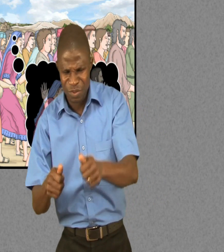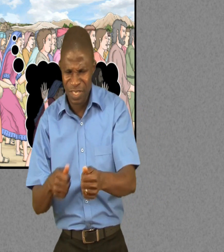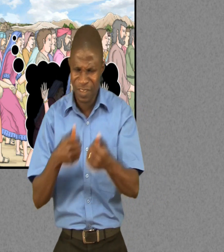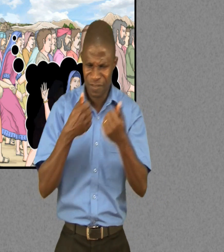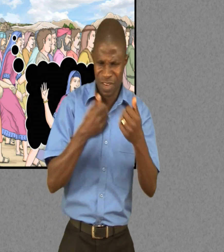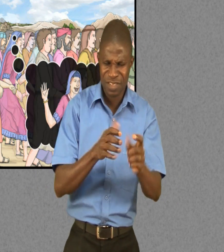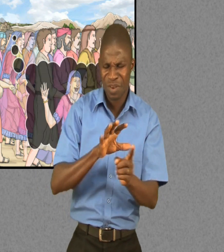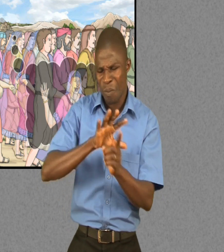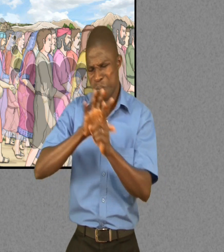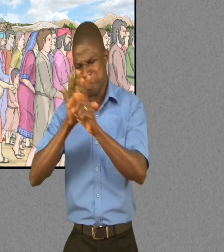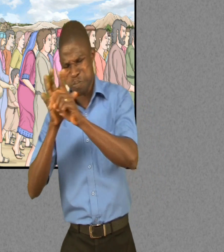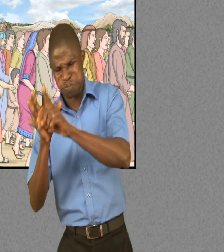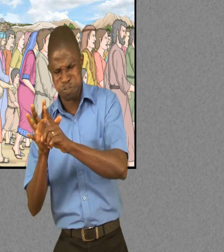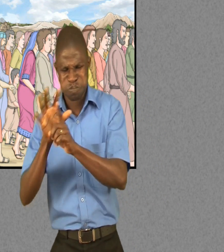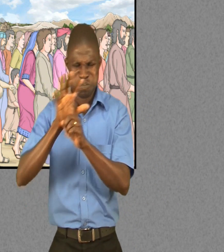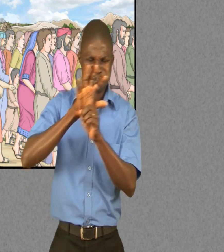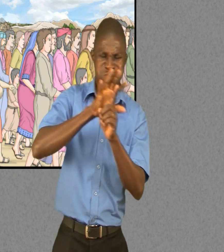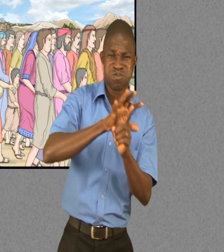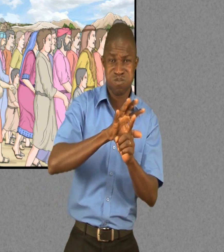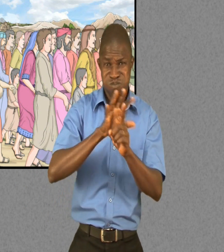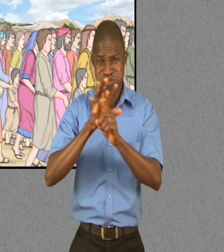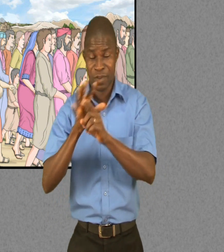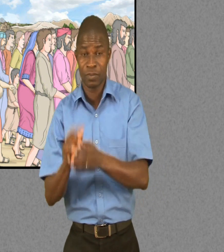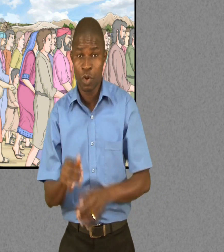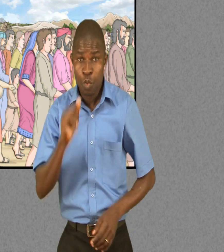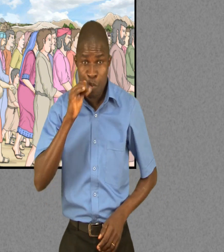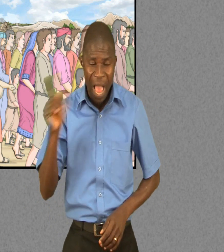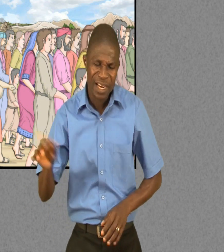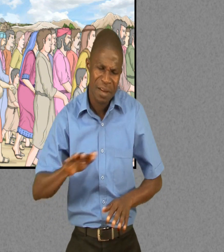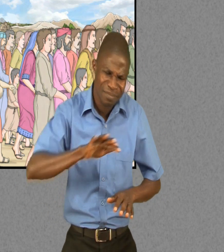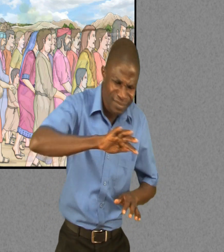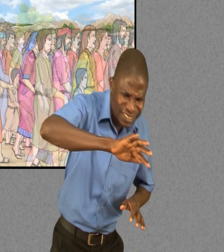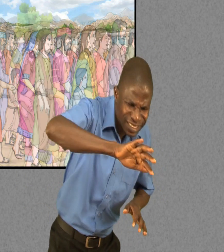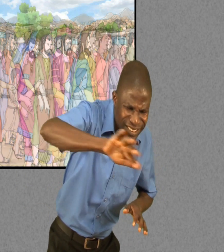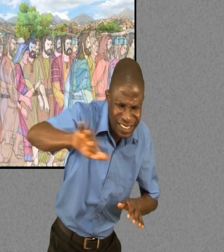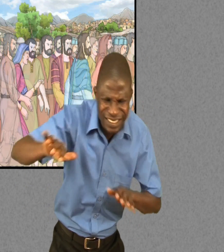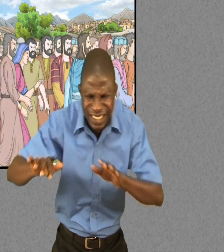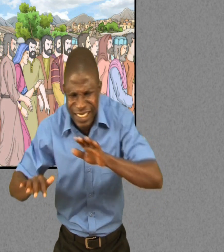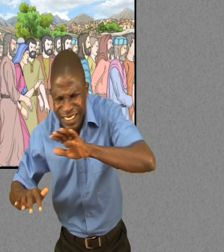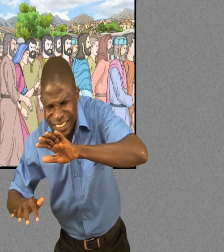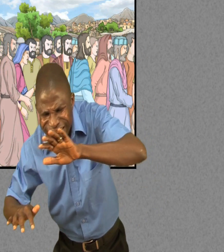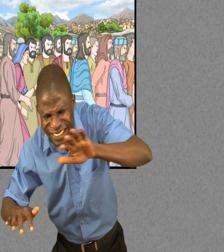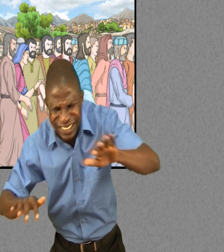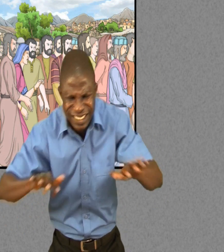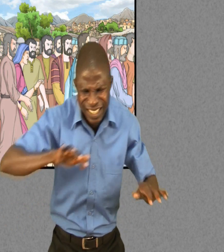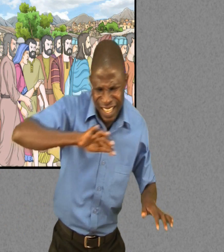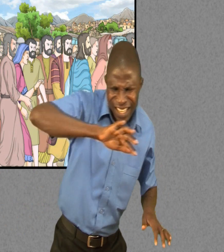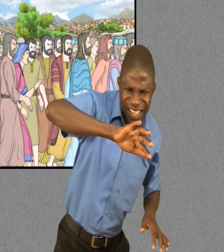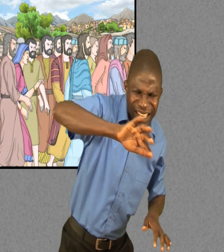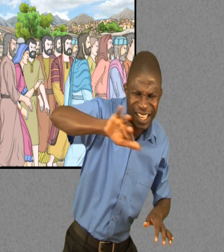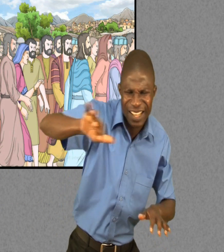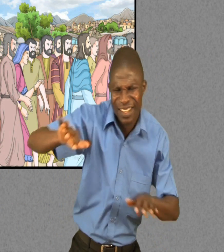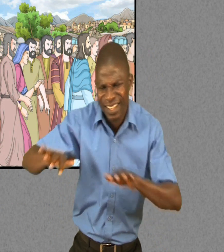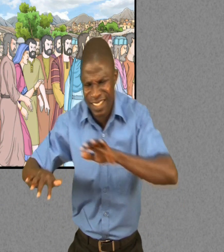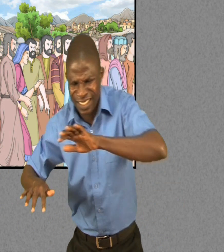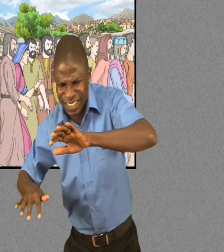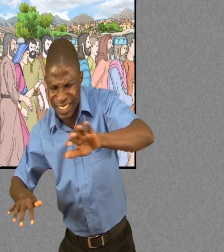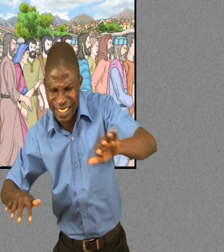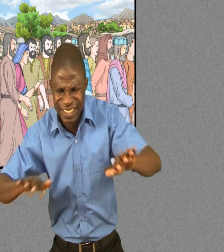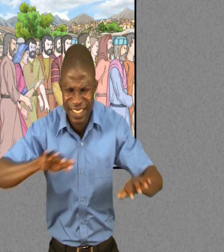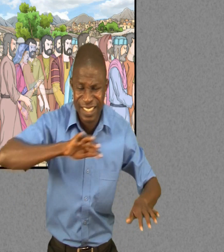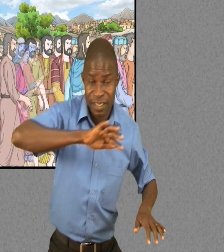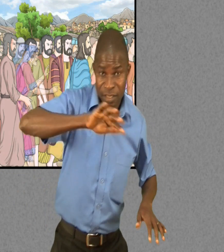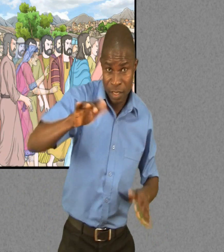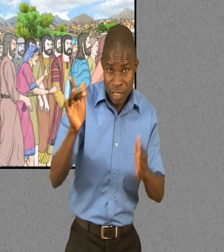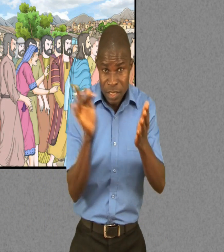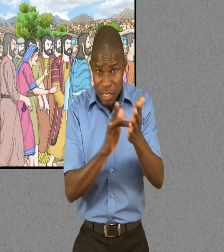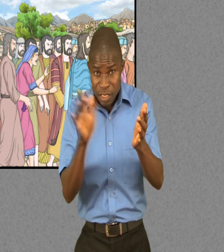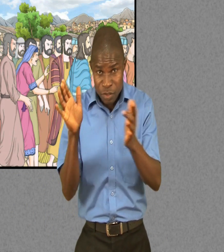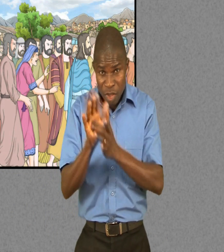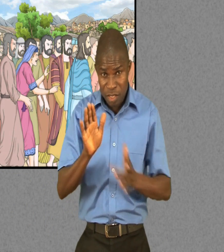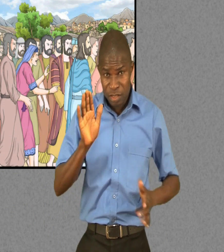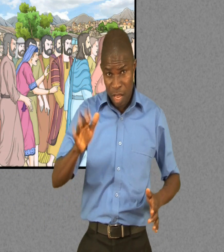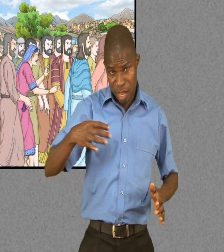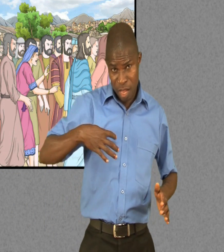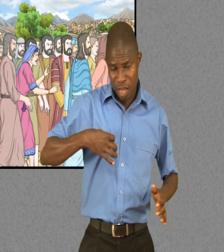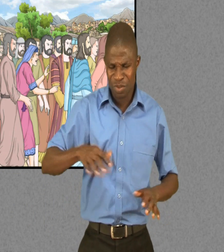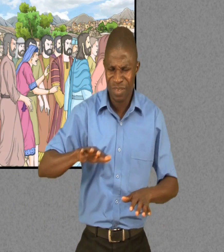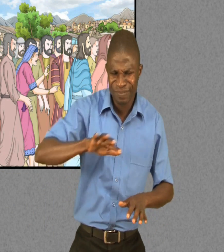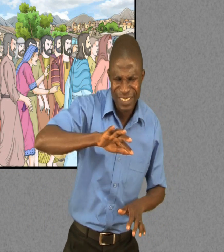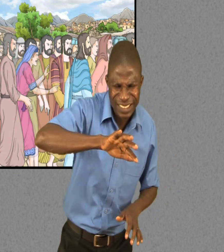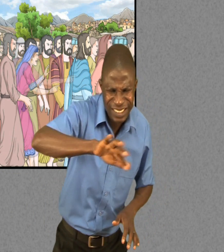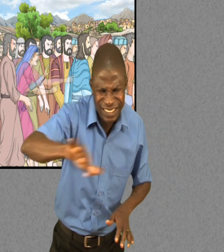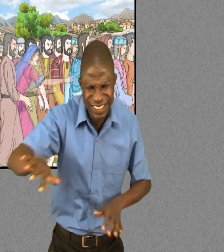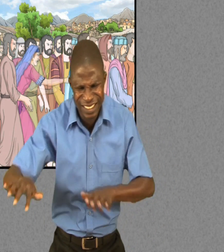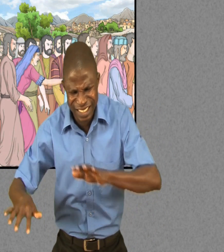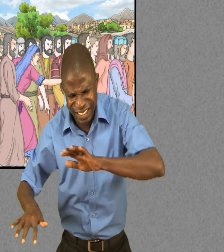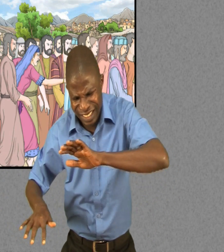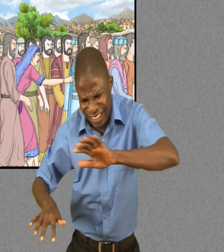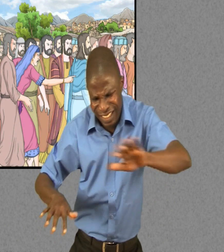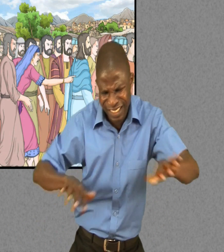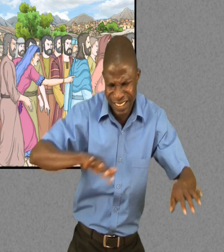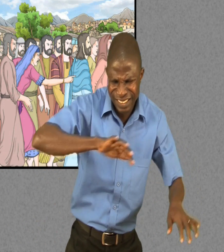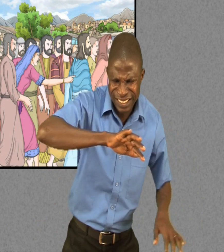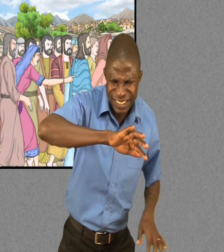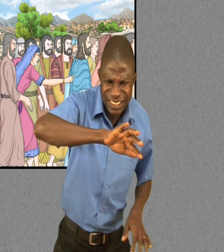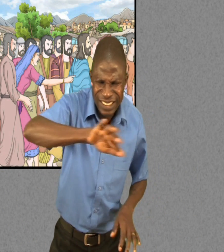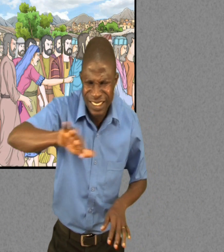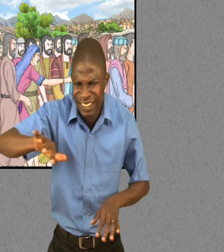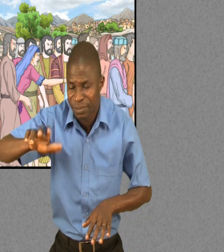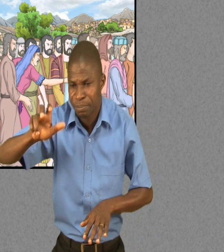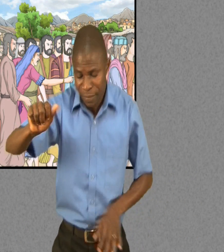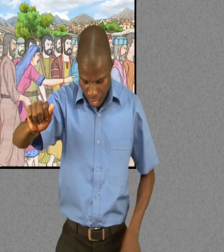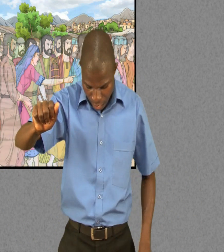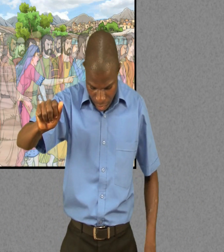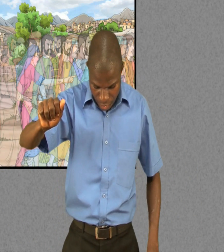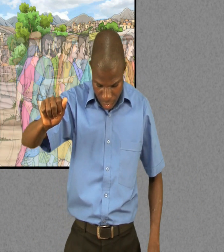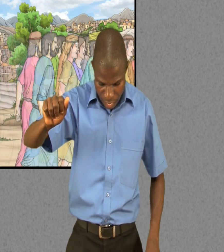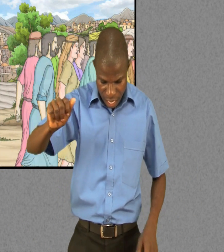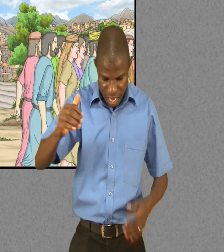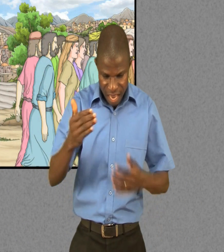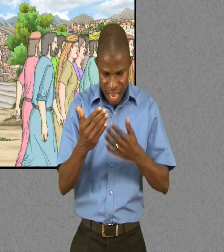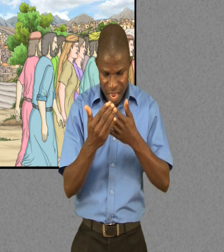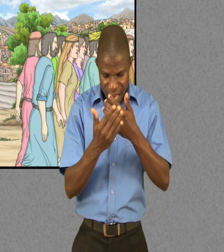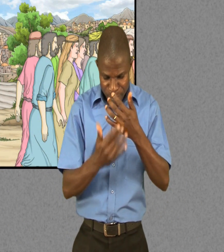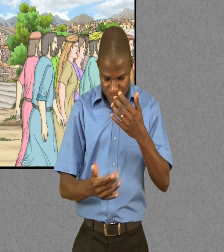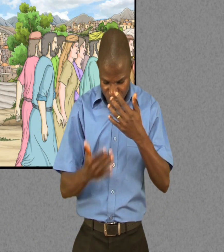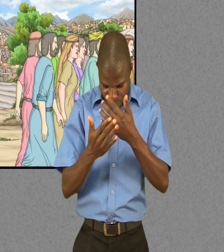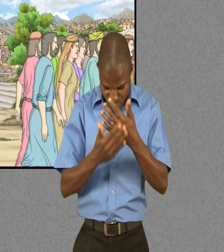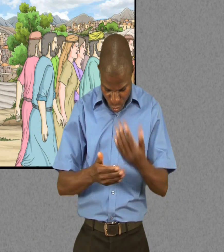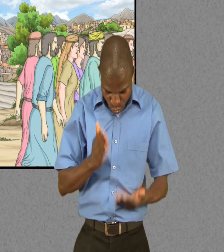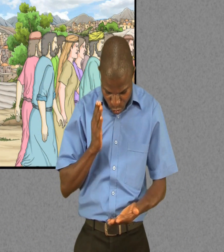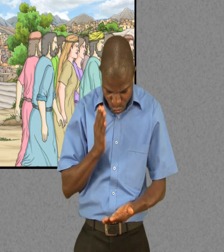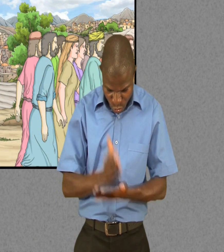For she kept saying, “If only I touch His garments, I will be healed.”